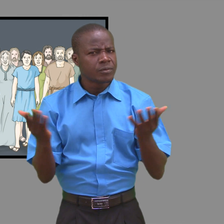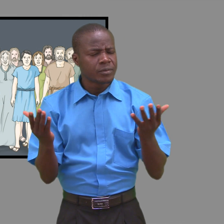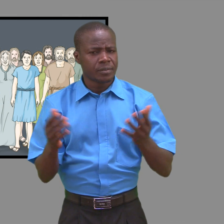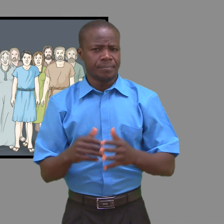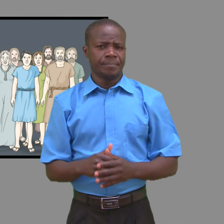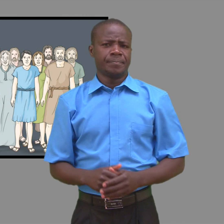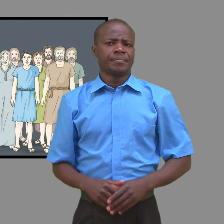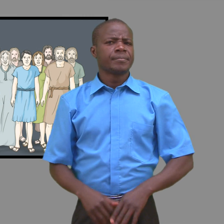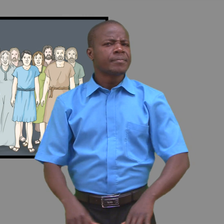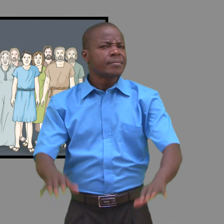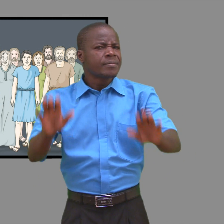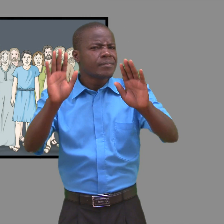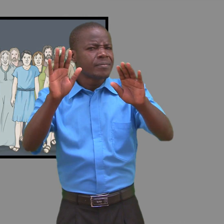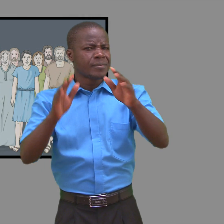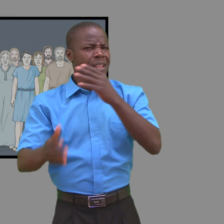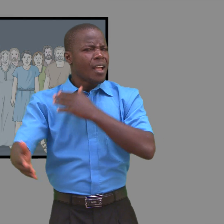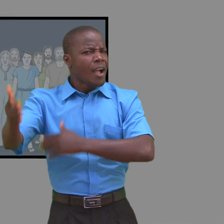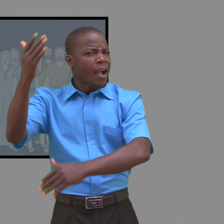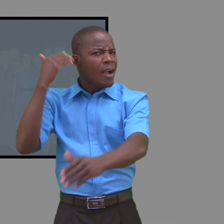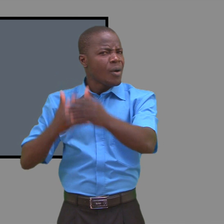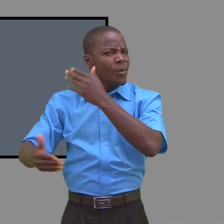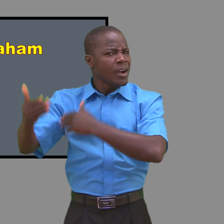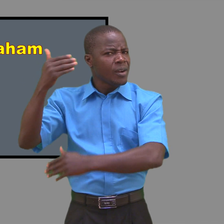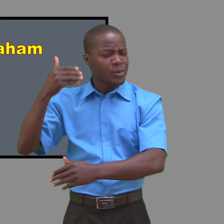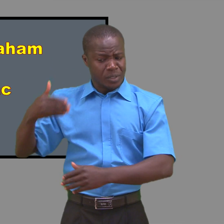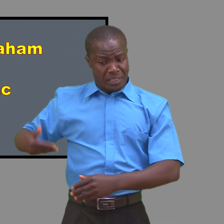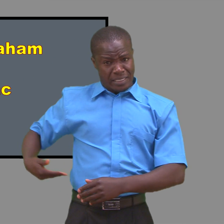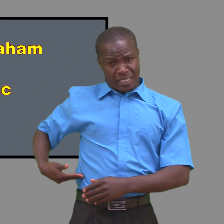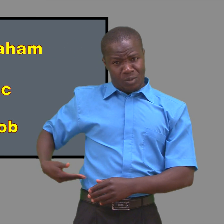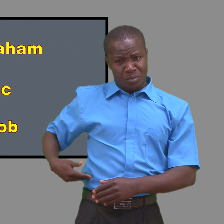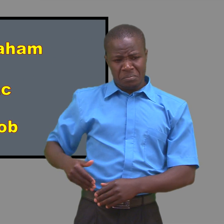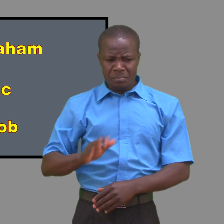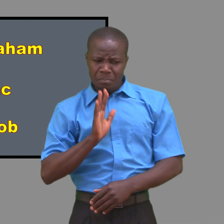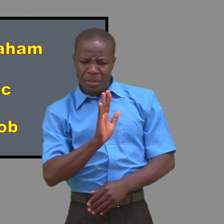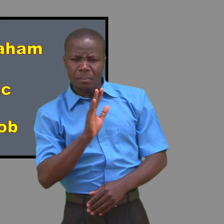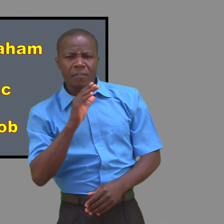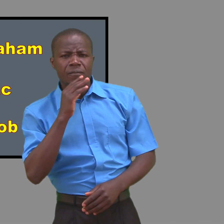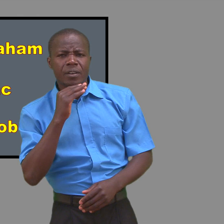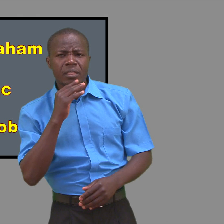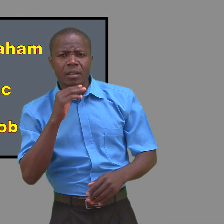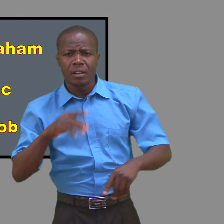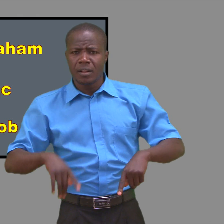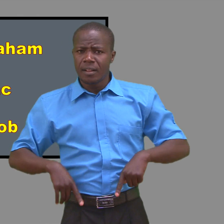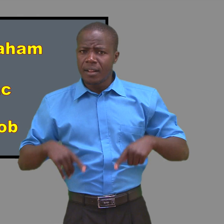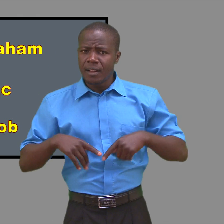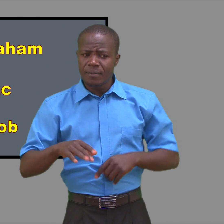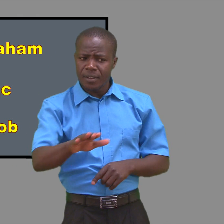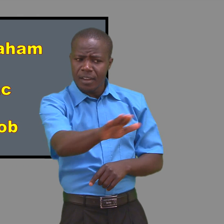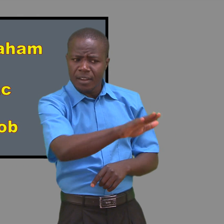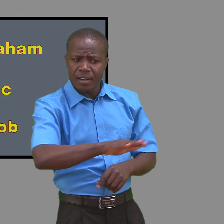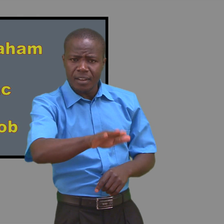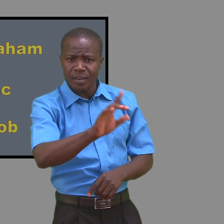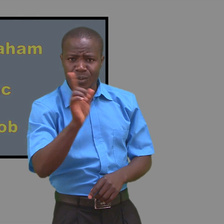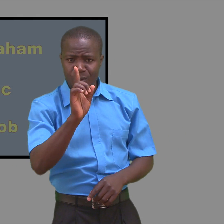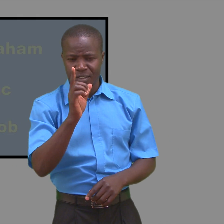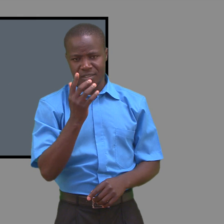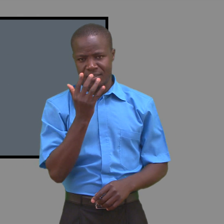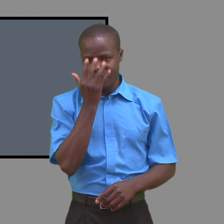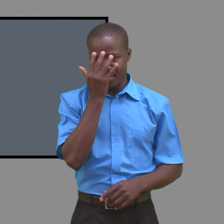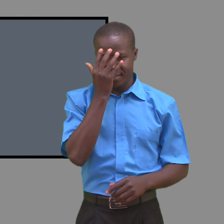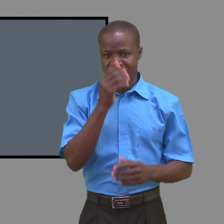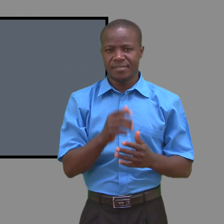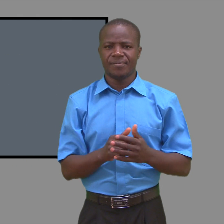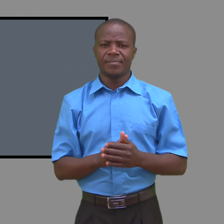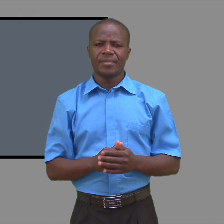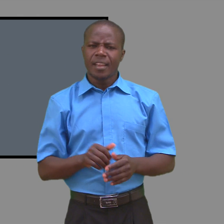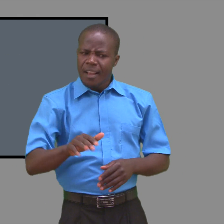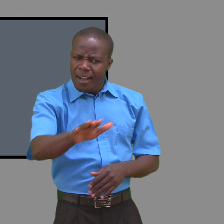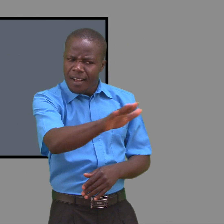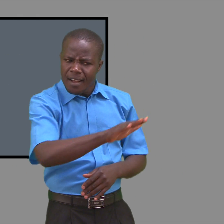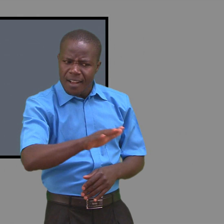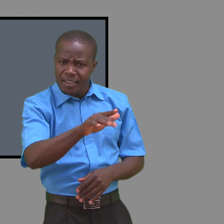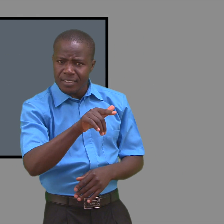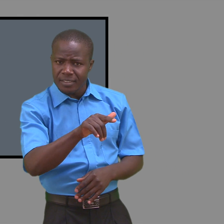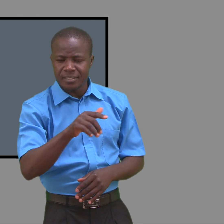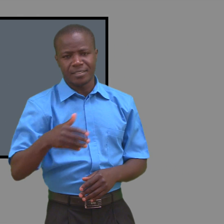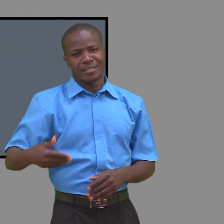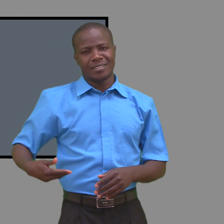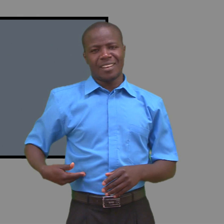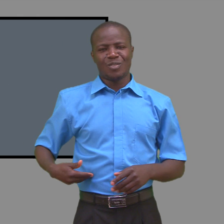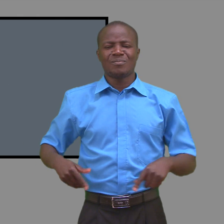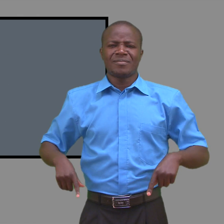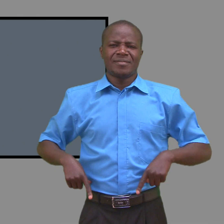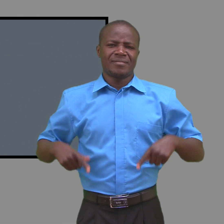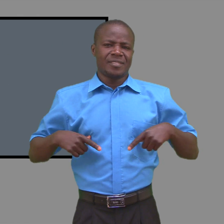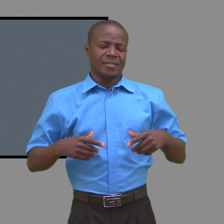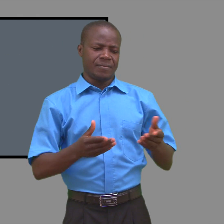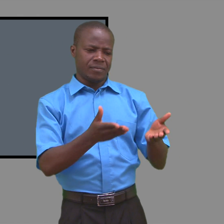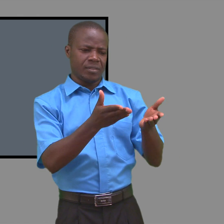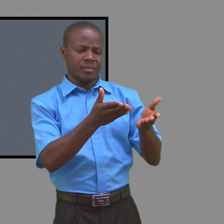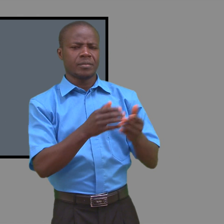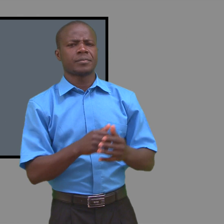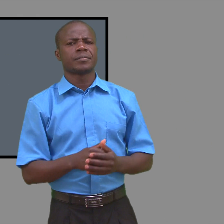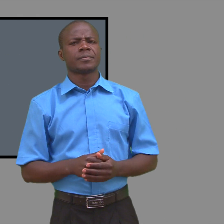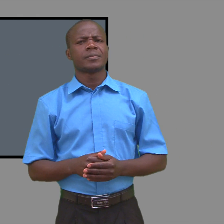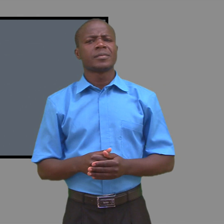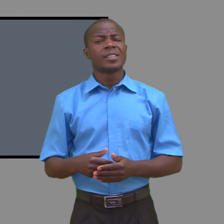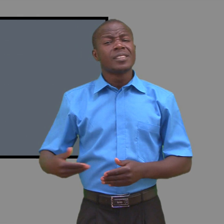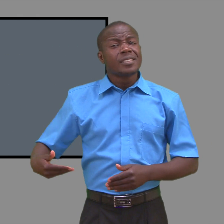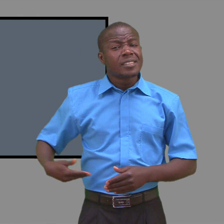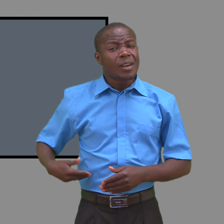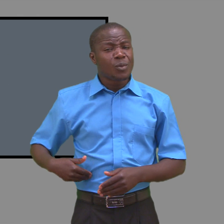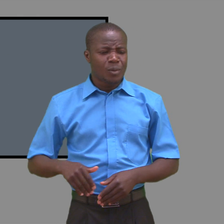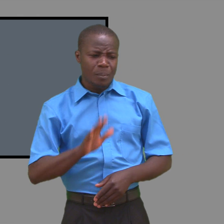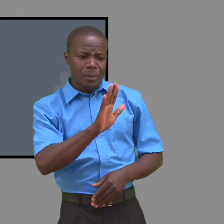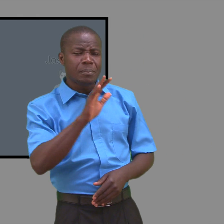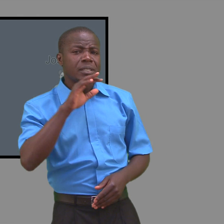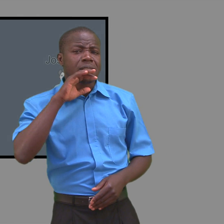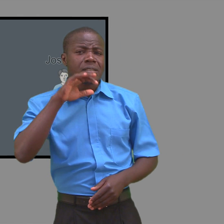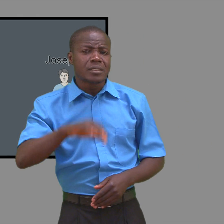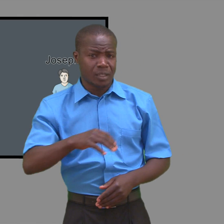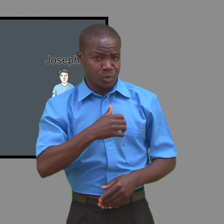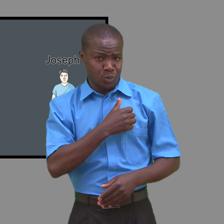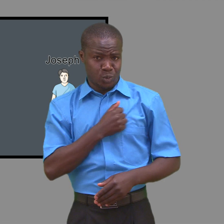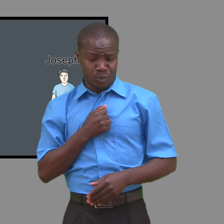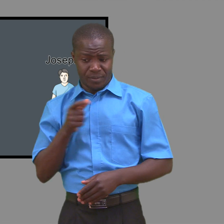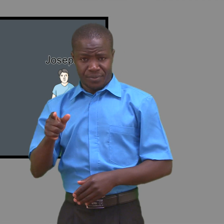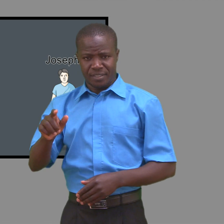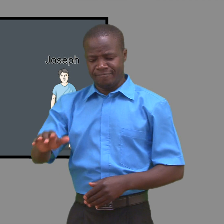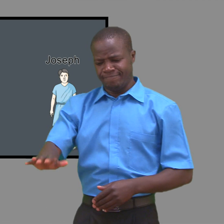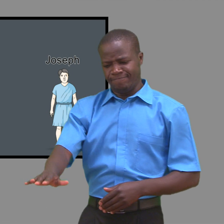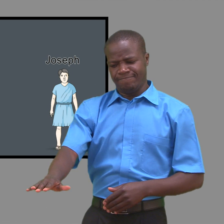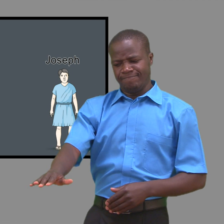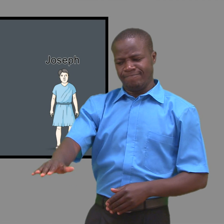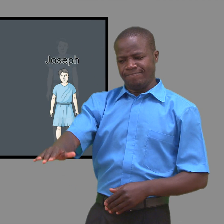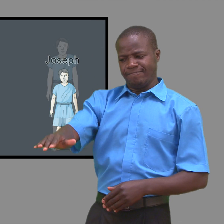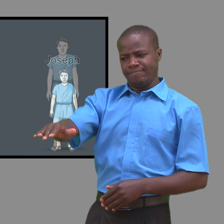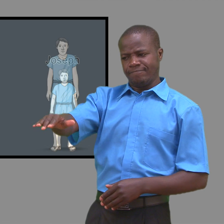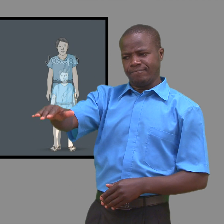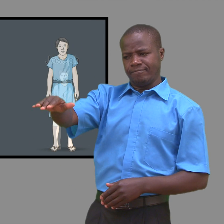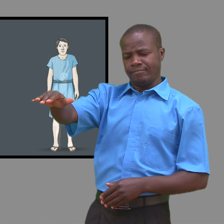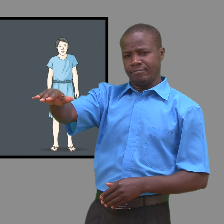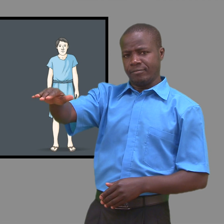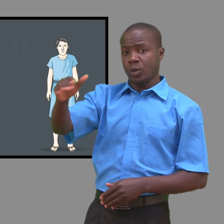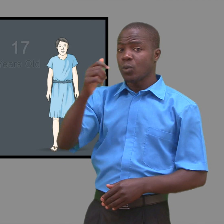Now Jacob lived in the land where his father had resided, the land of Canaan. This is the account of Jacob.